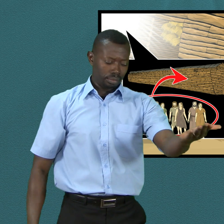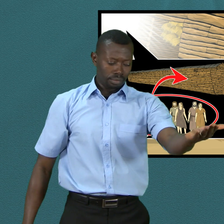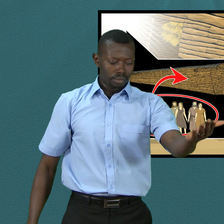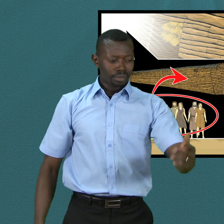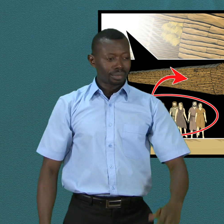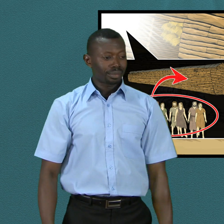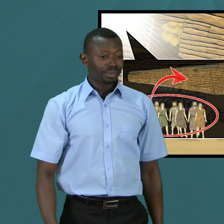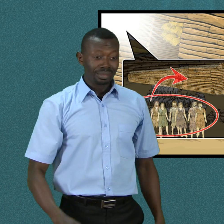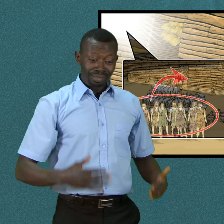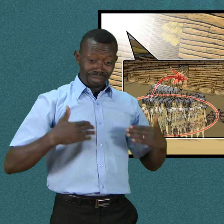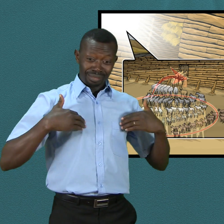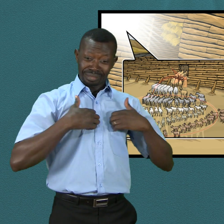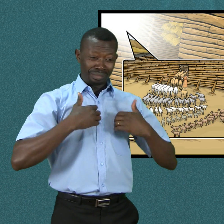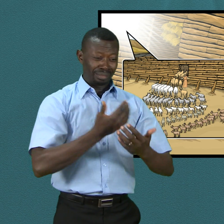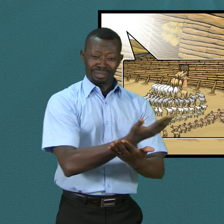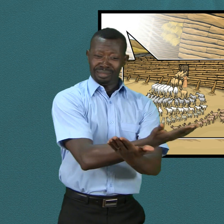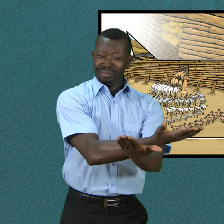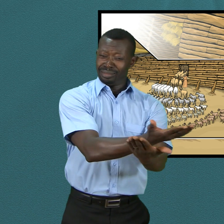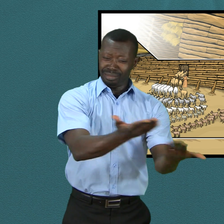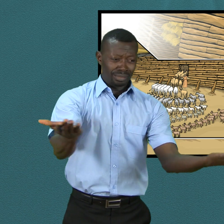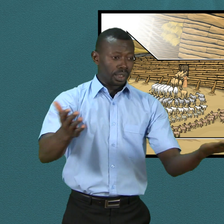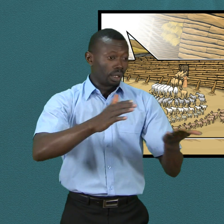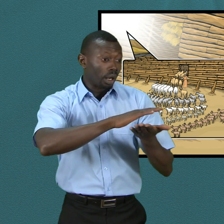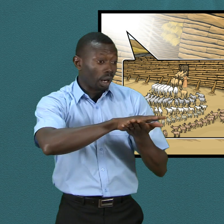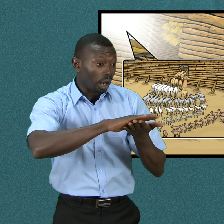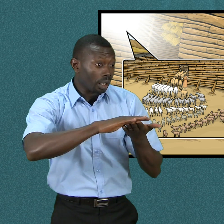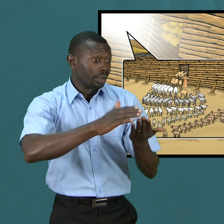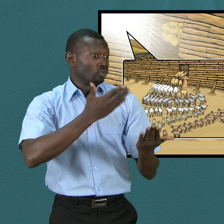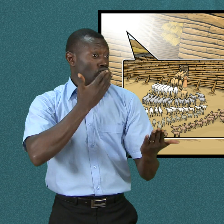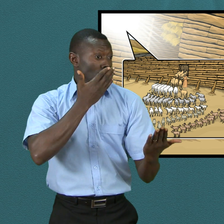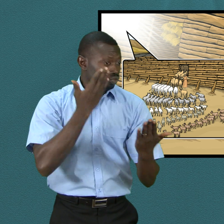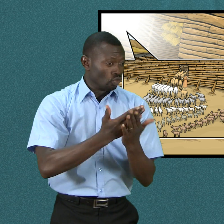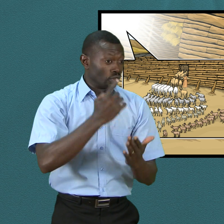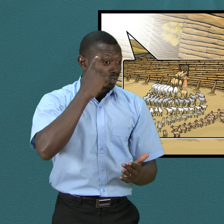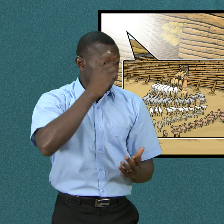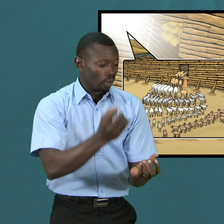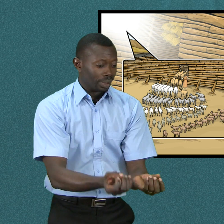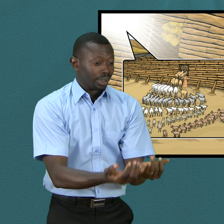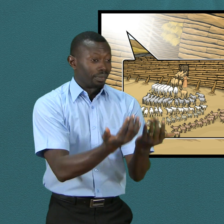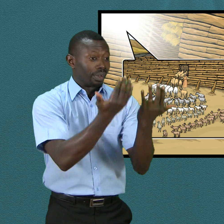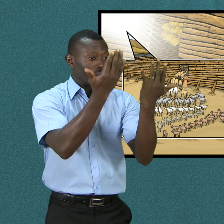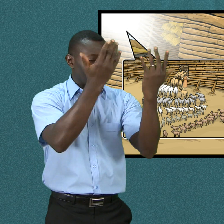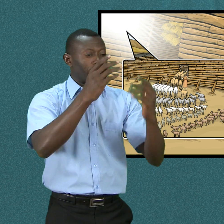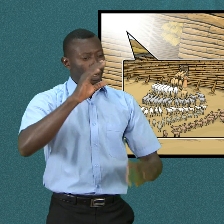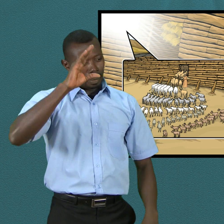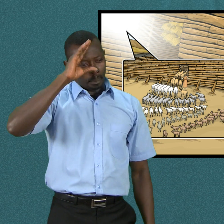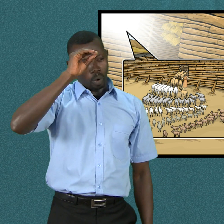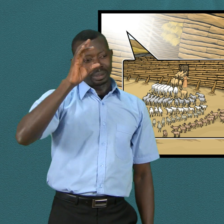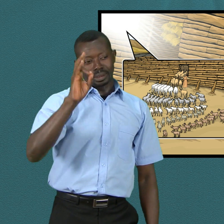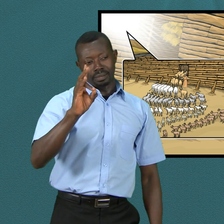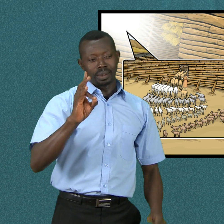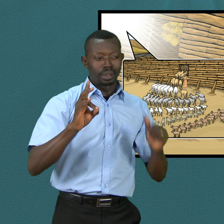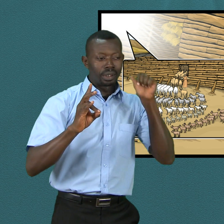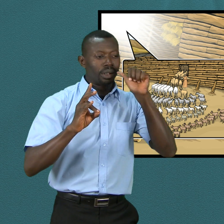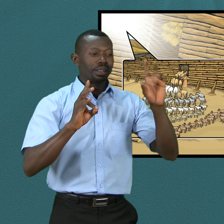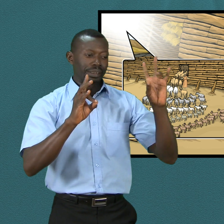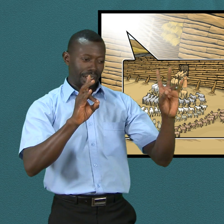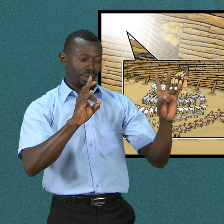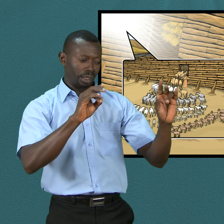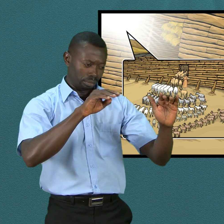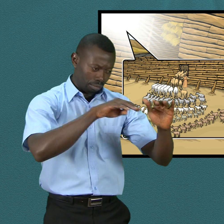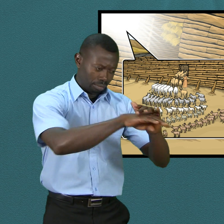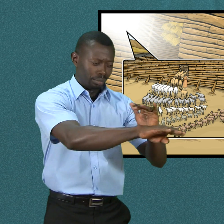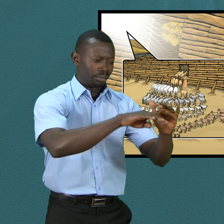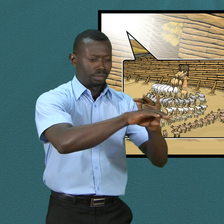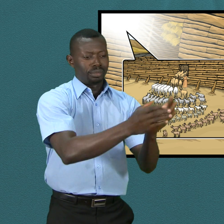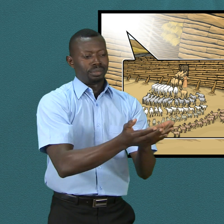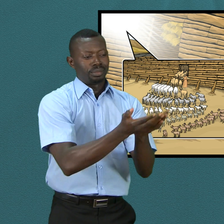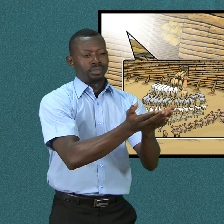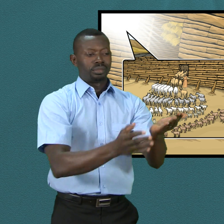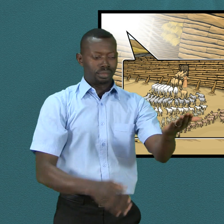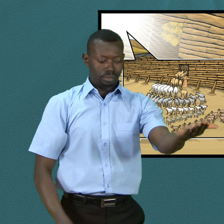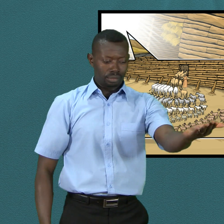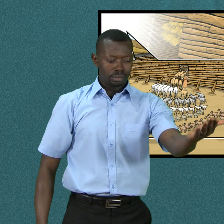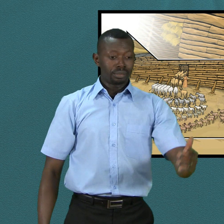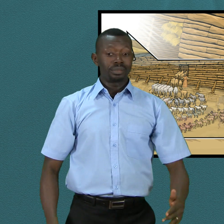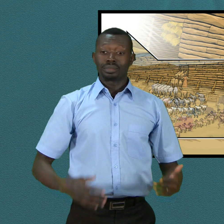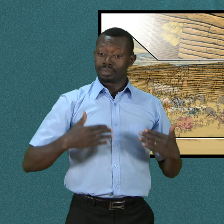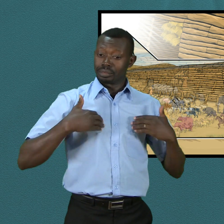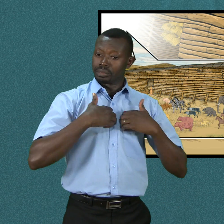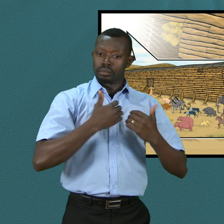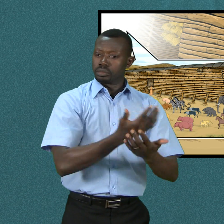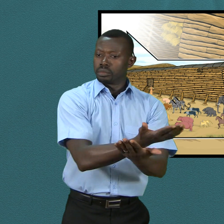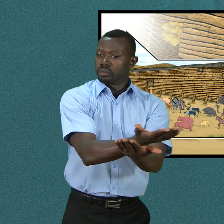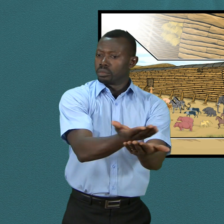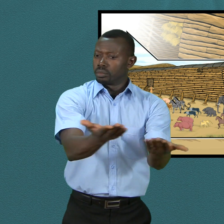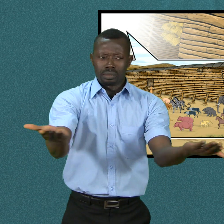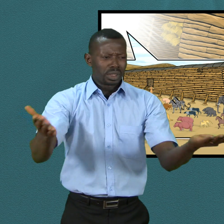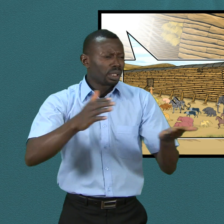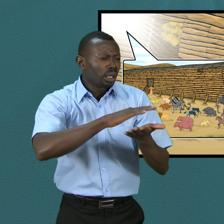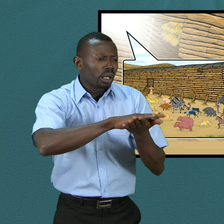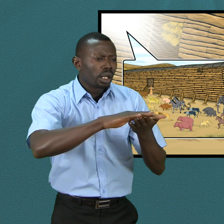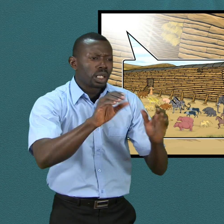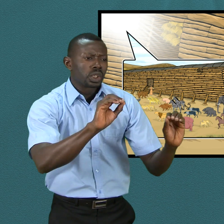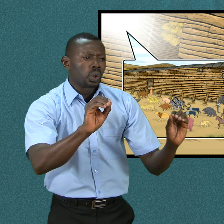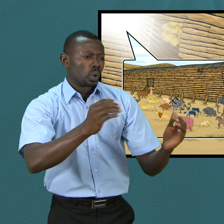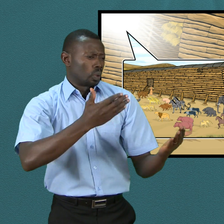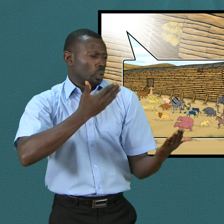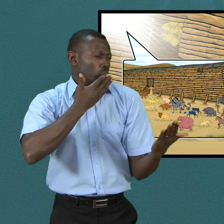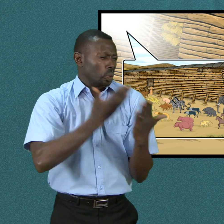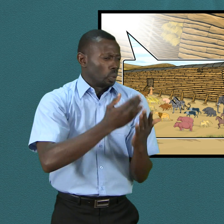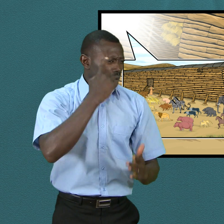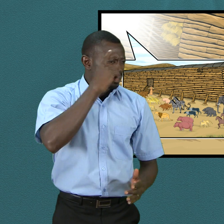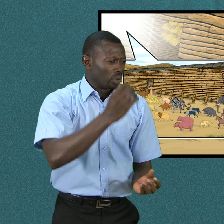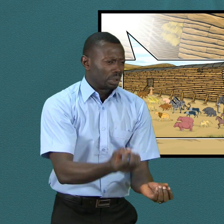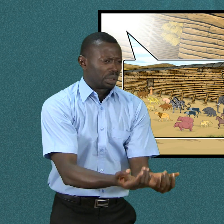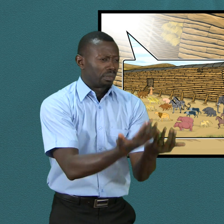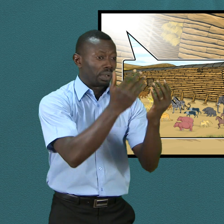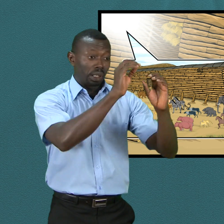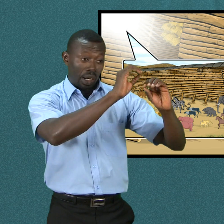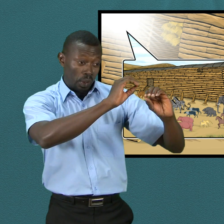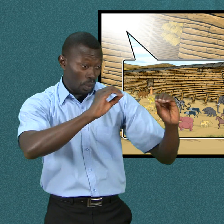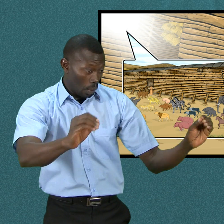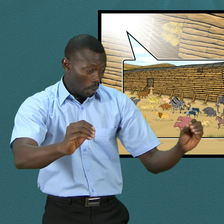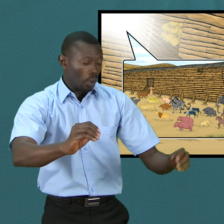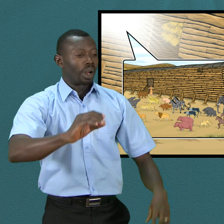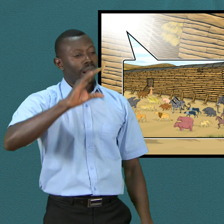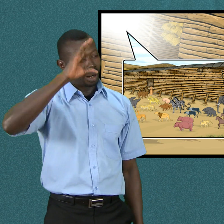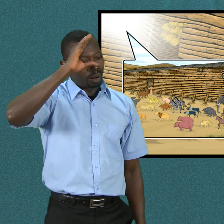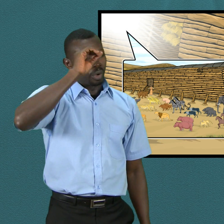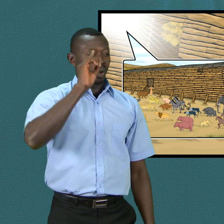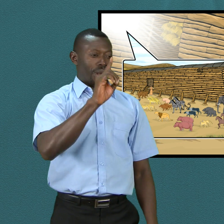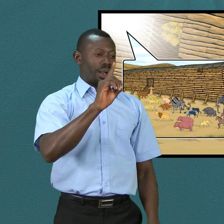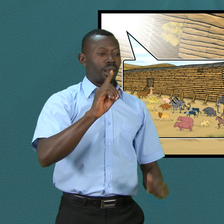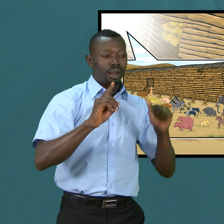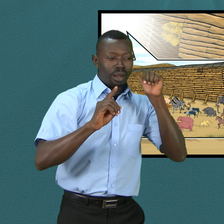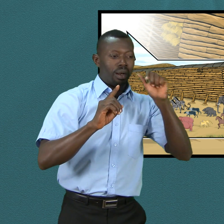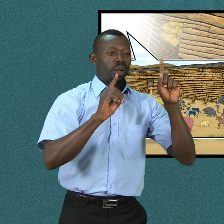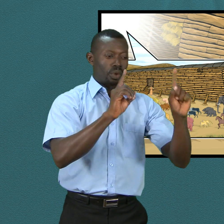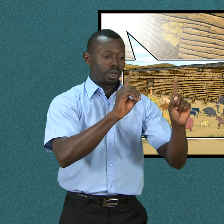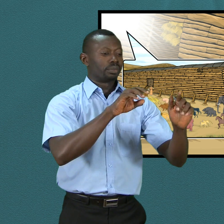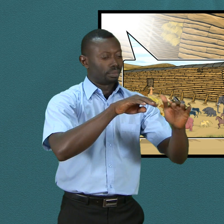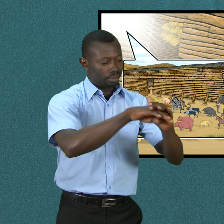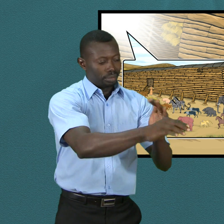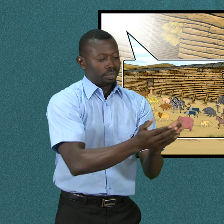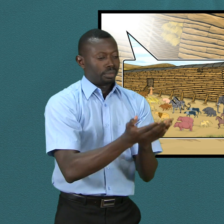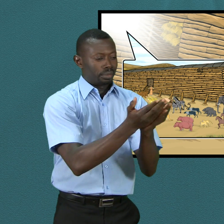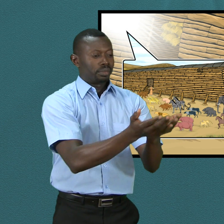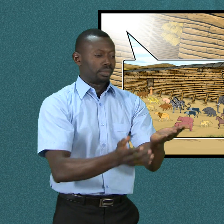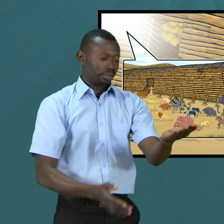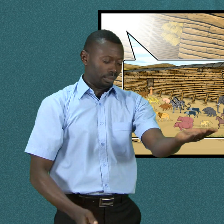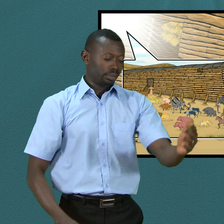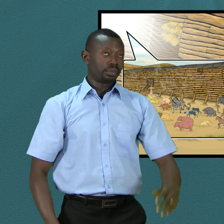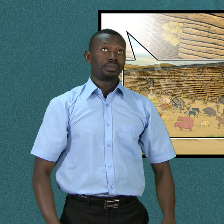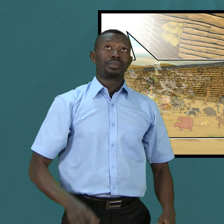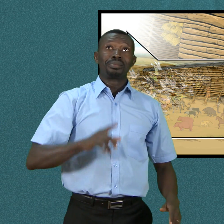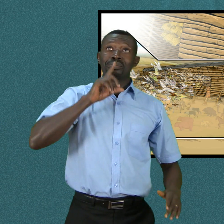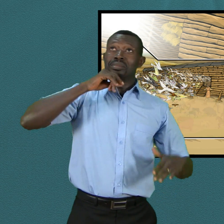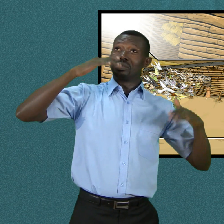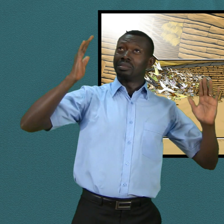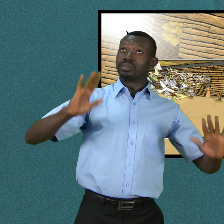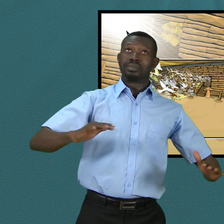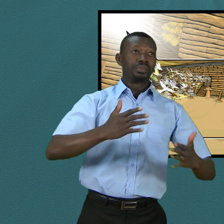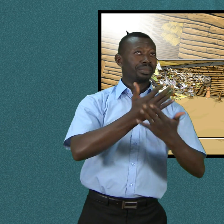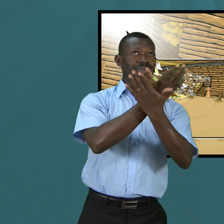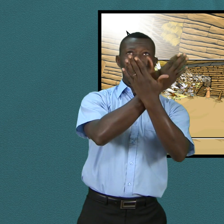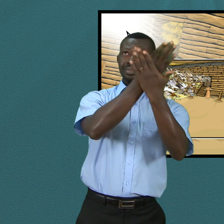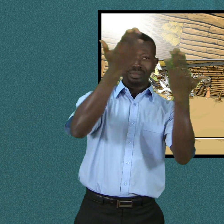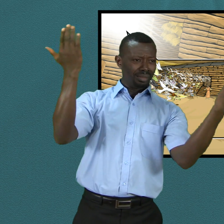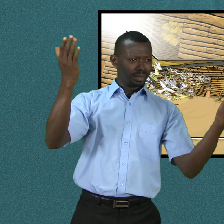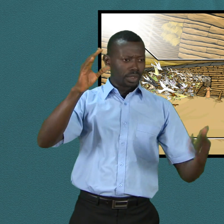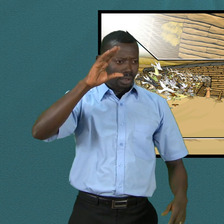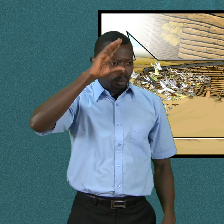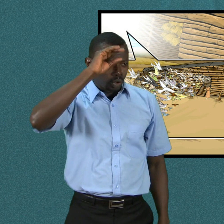You are to take with you seven pairs of every kind of clean animal, a male and its mate; a pair of every kind of unclean animal, a male and its mate;